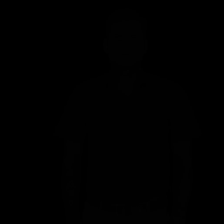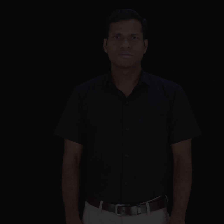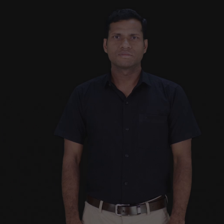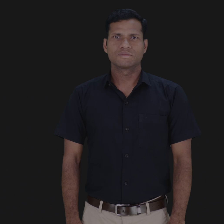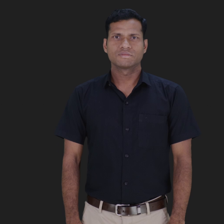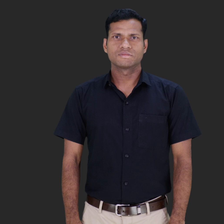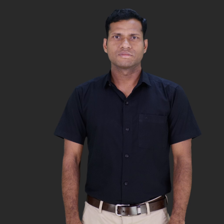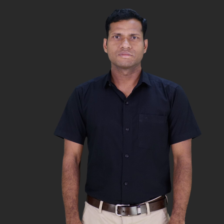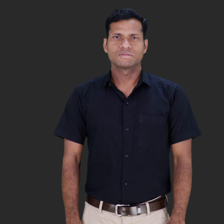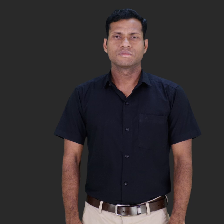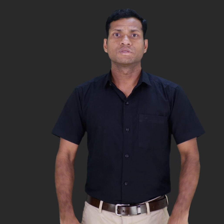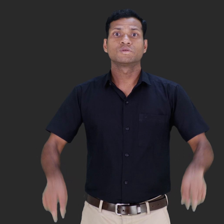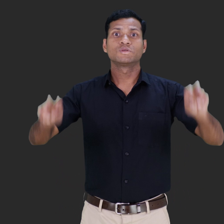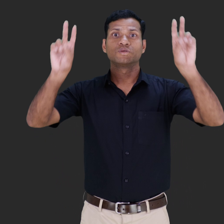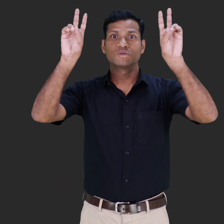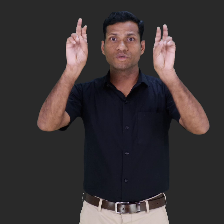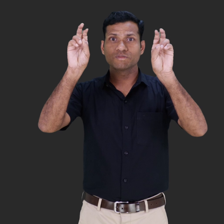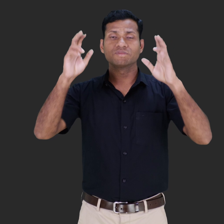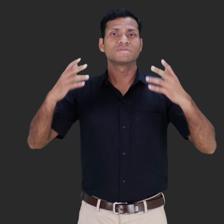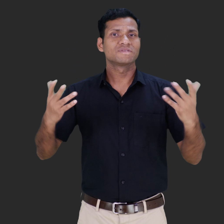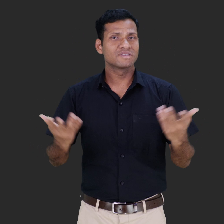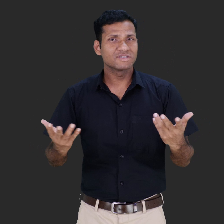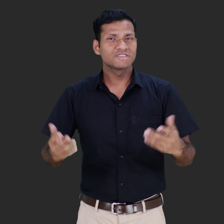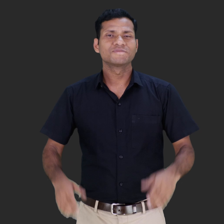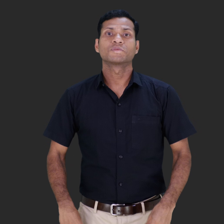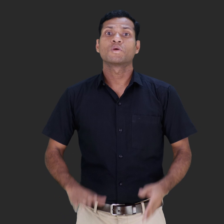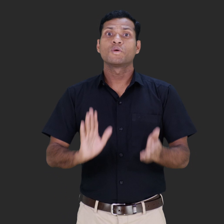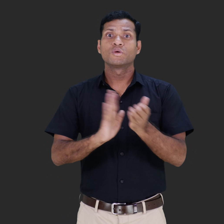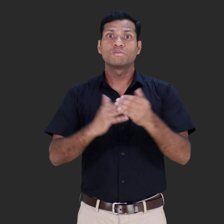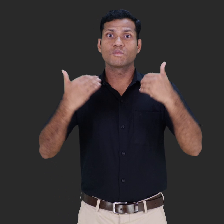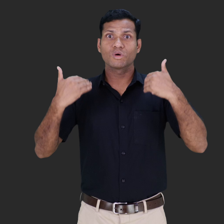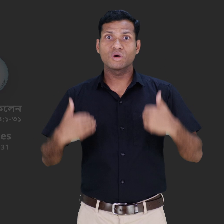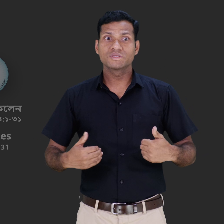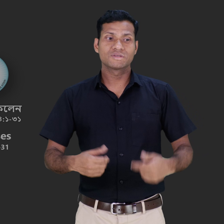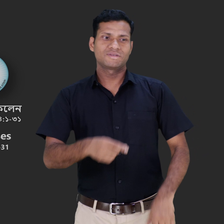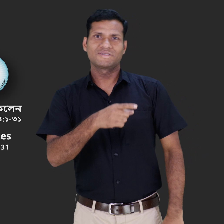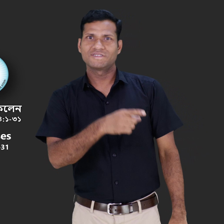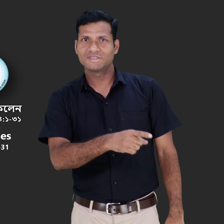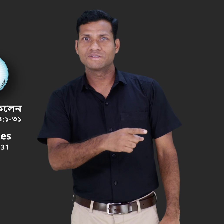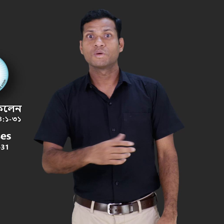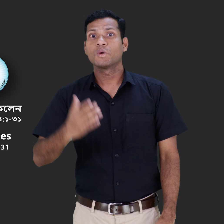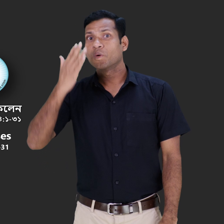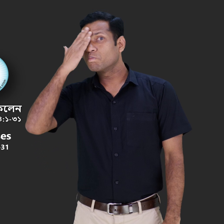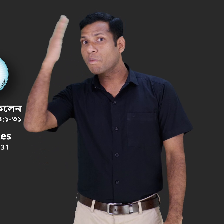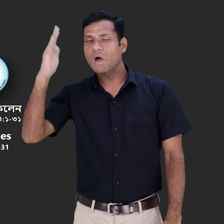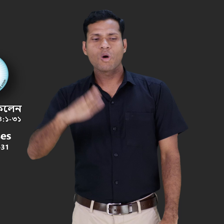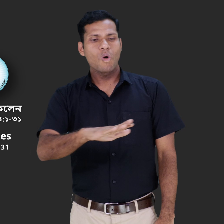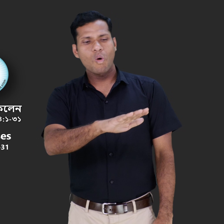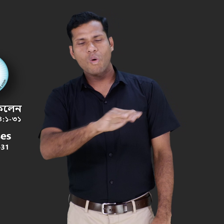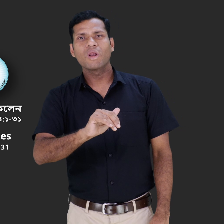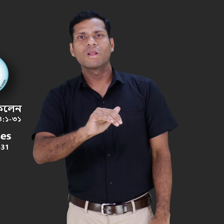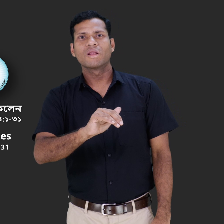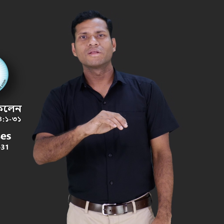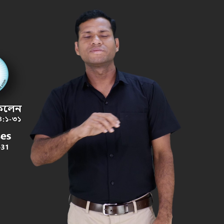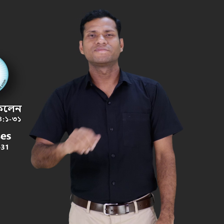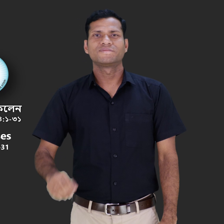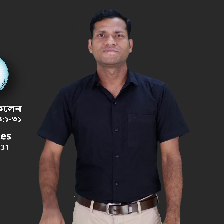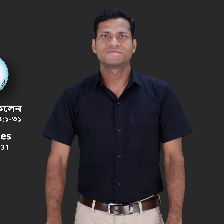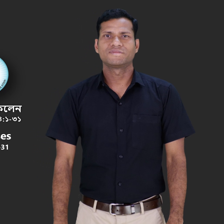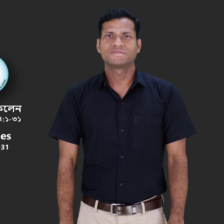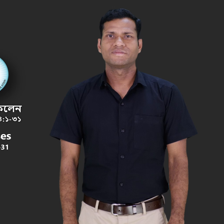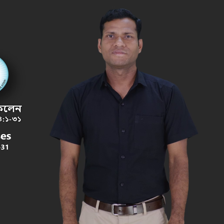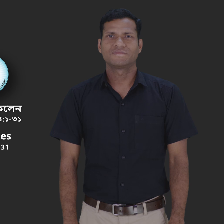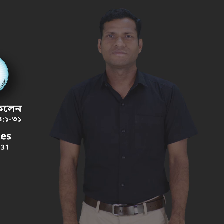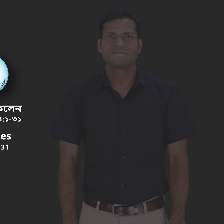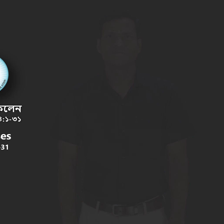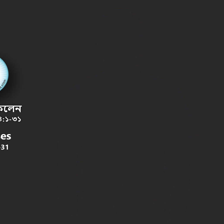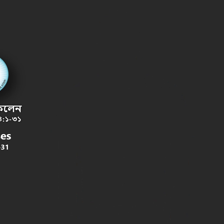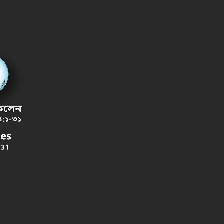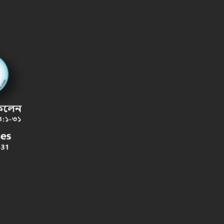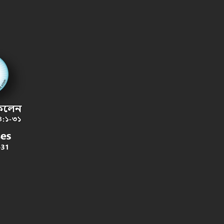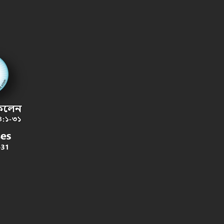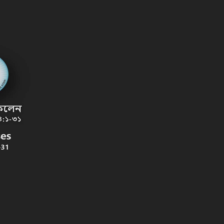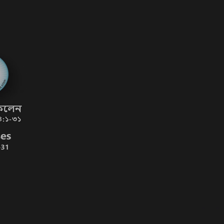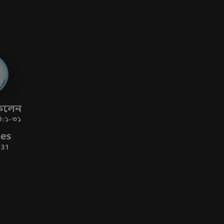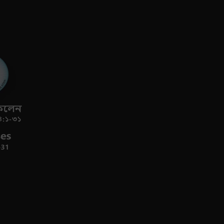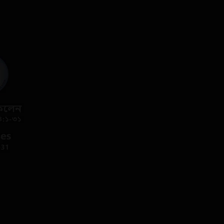God calls Moses